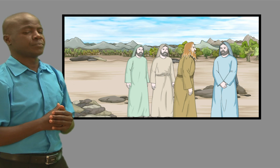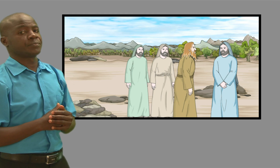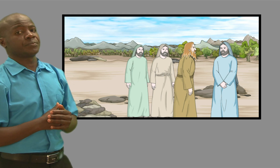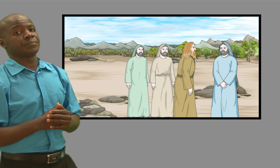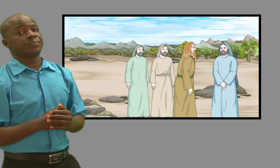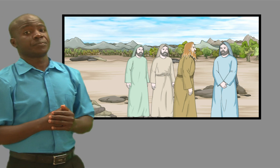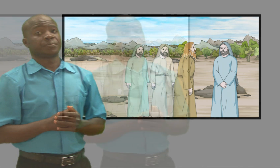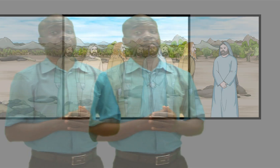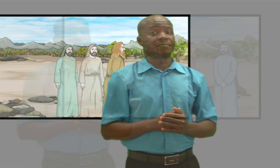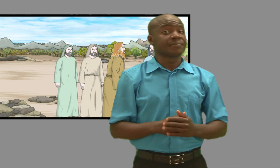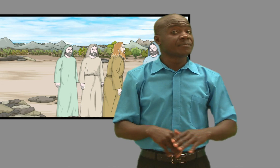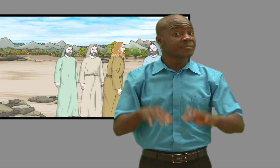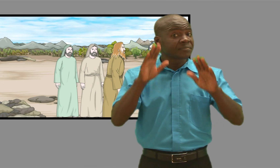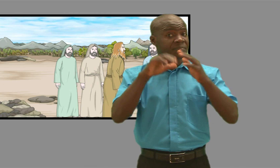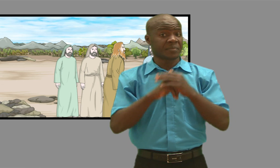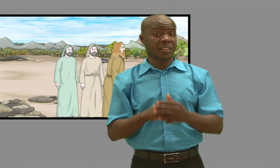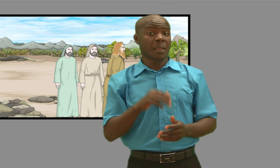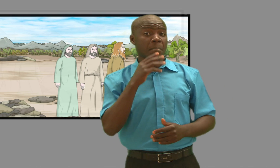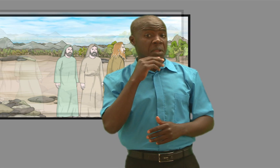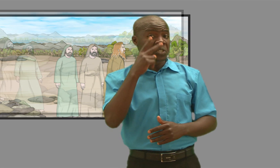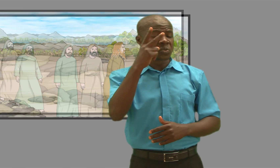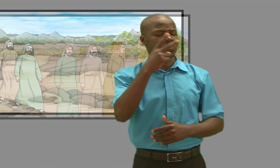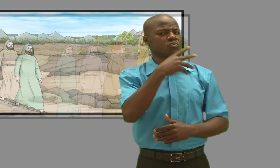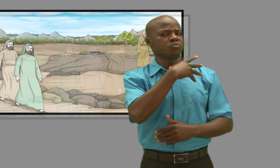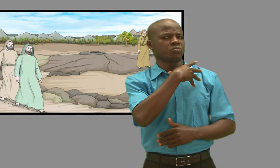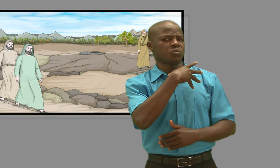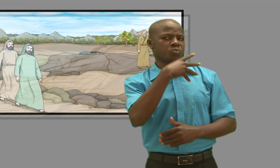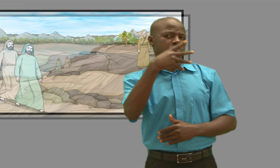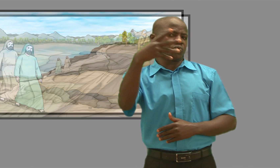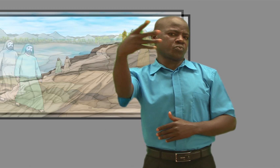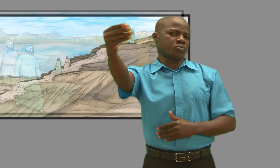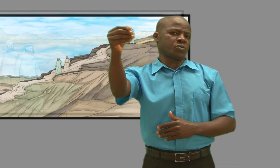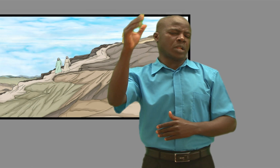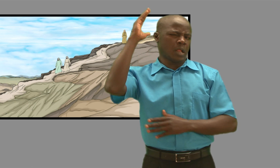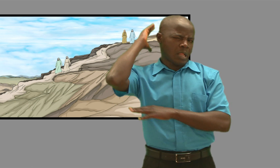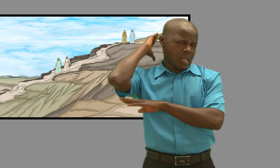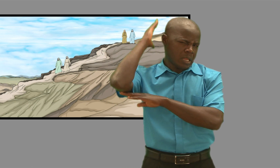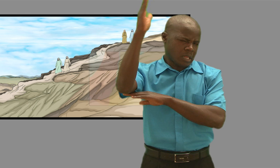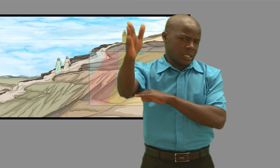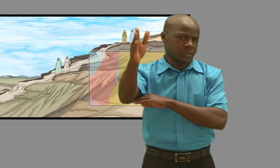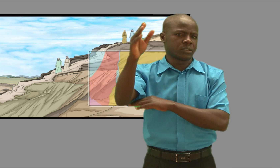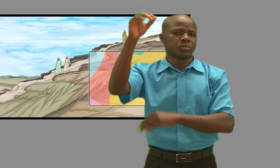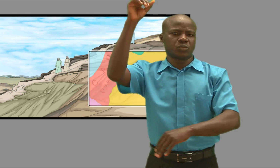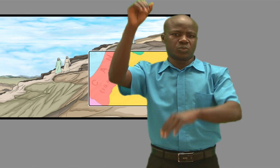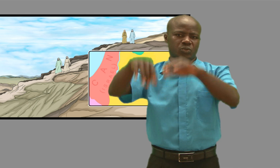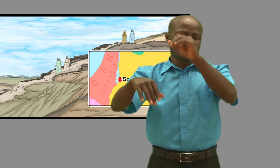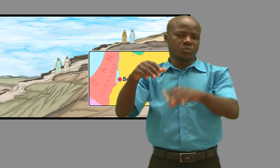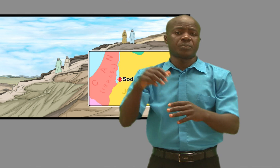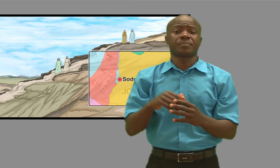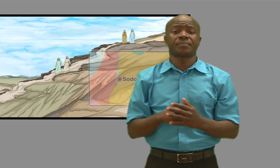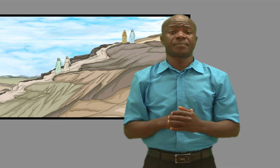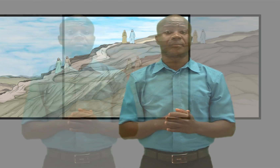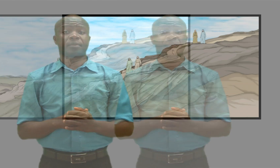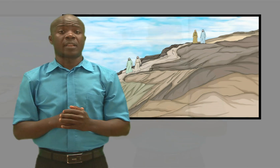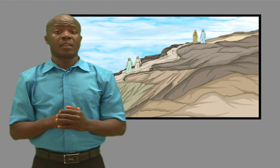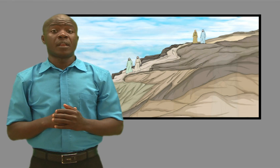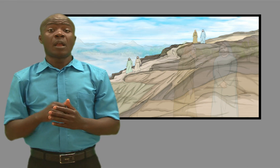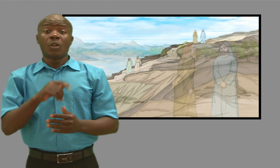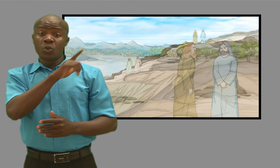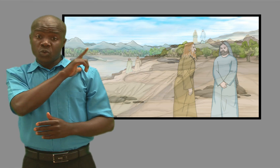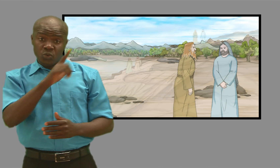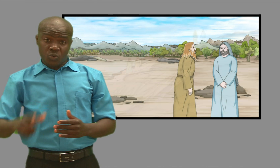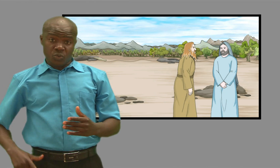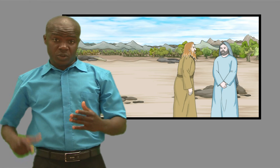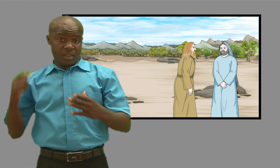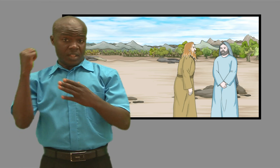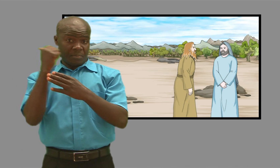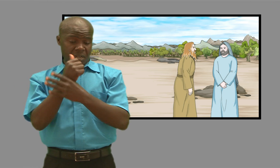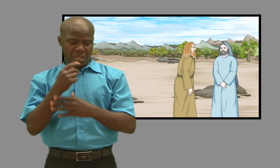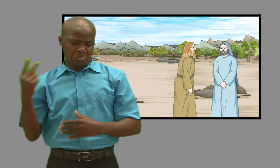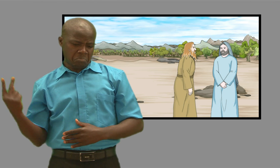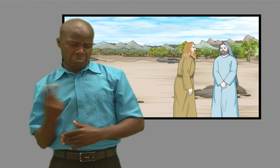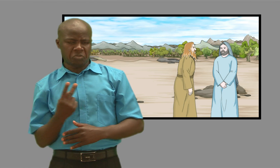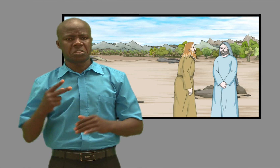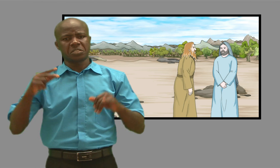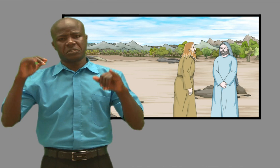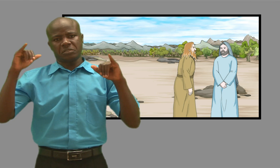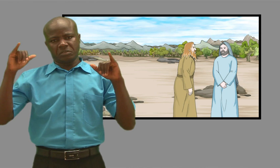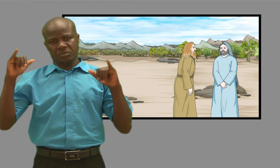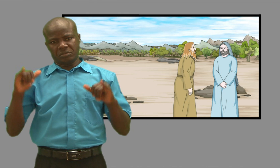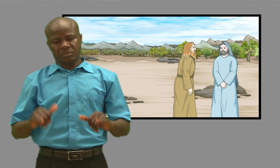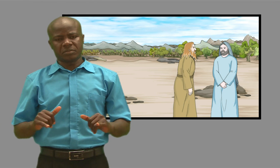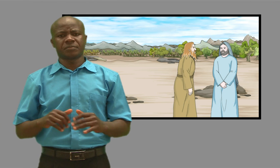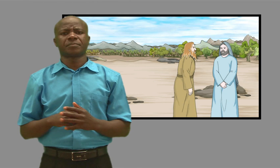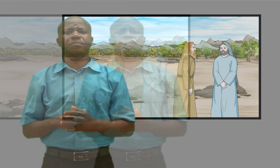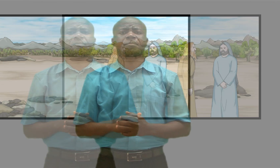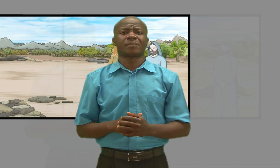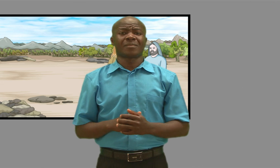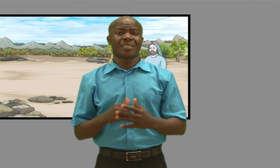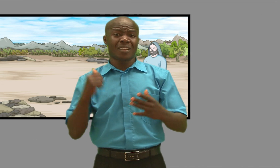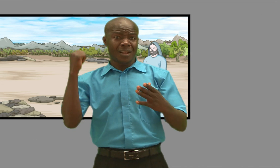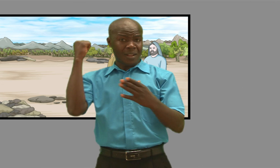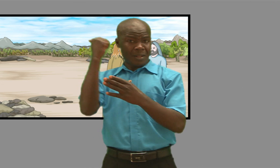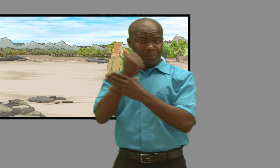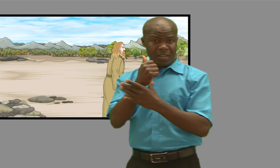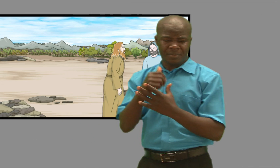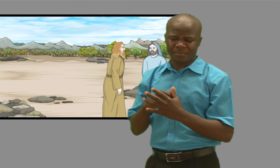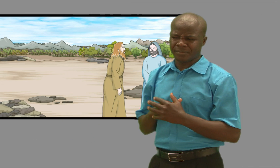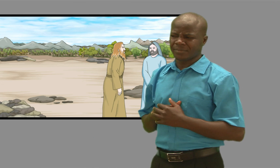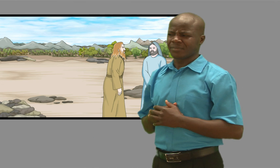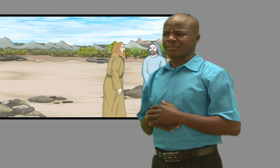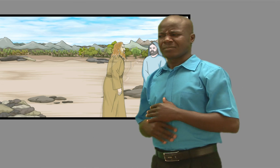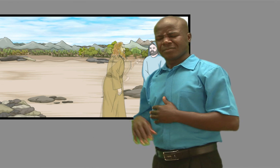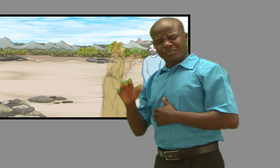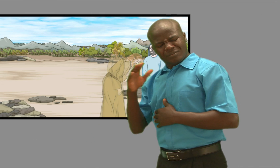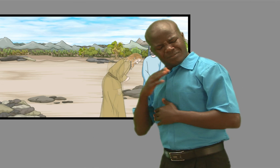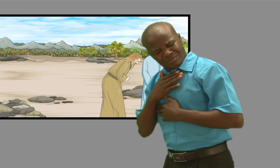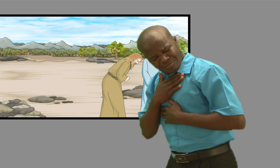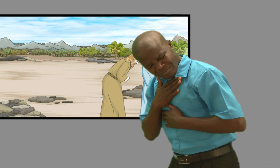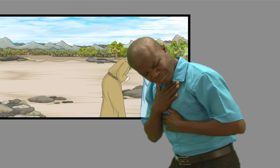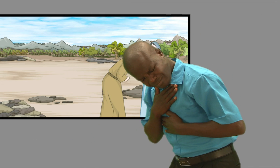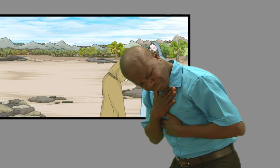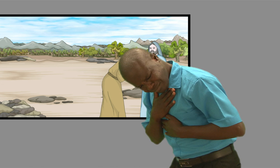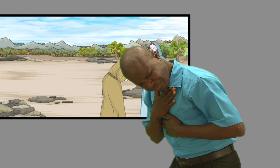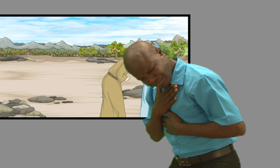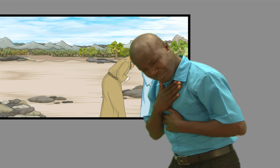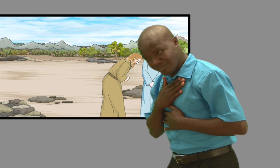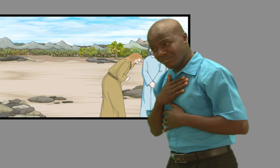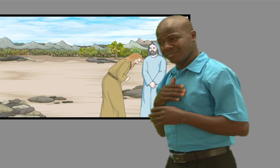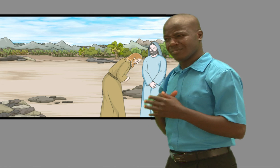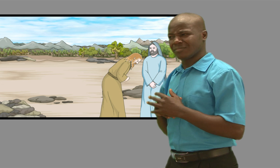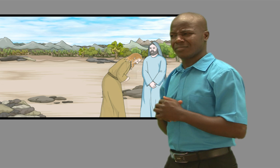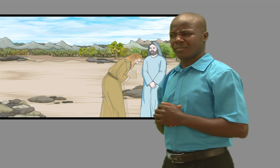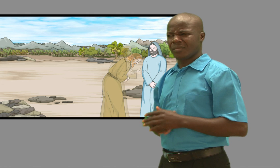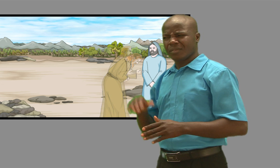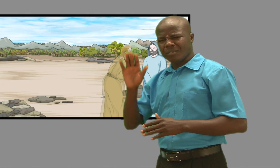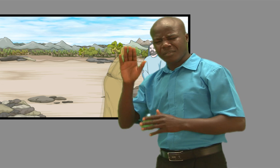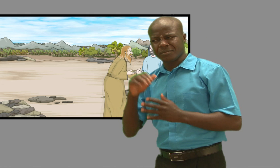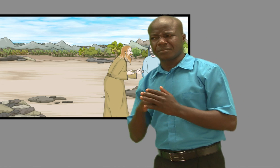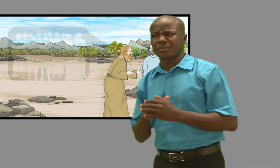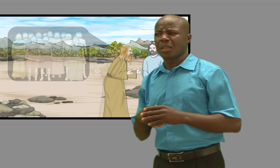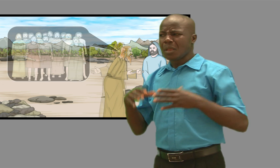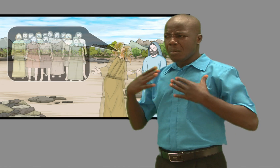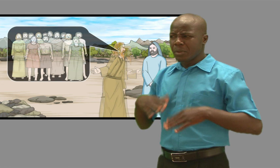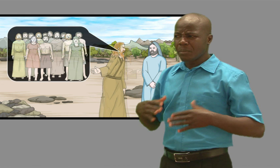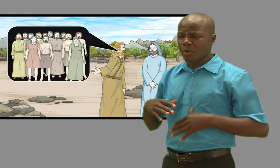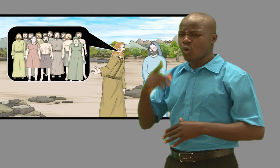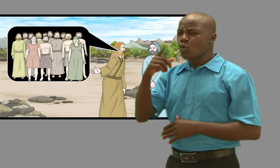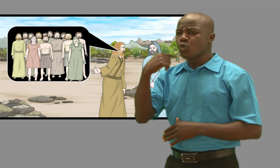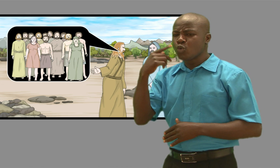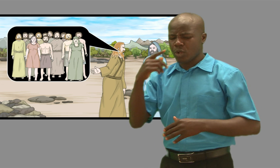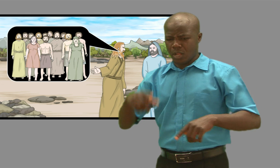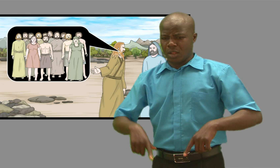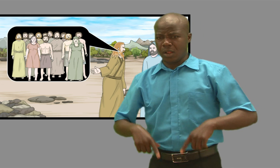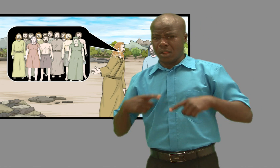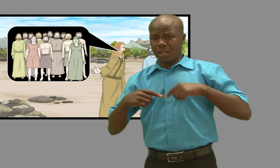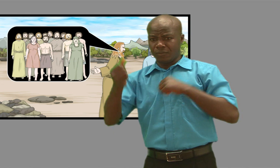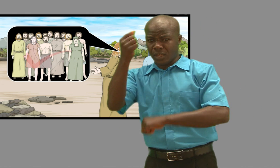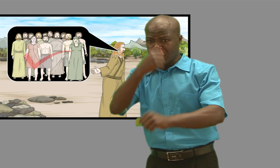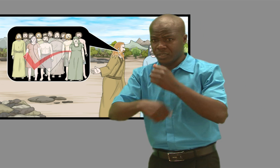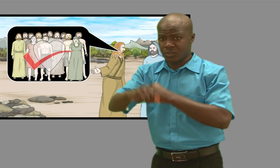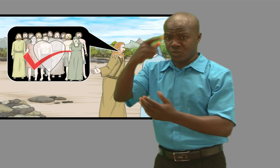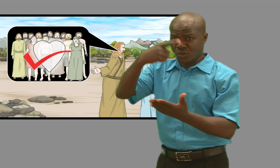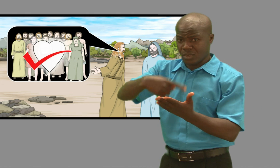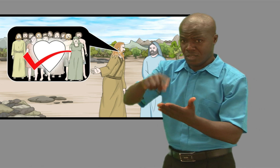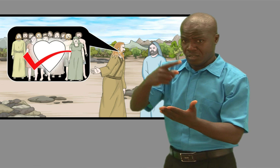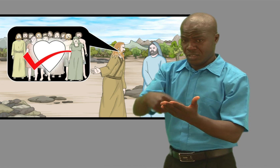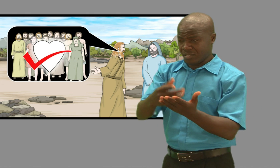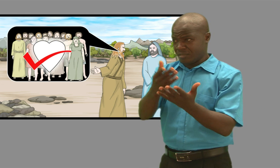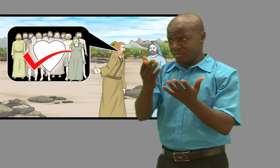And the two men turned away and went toward Sodom, but Abraham remained standing before the LORD.